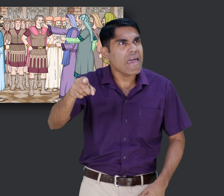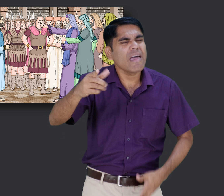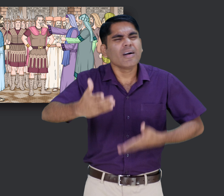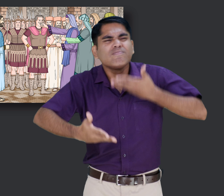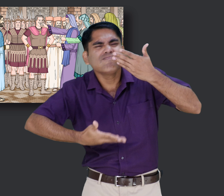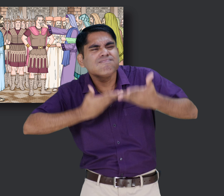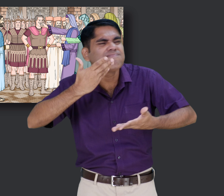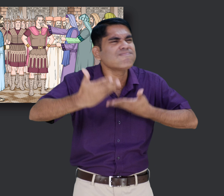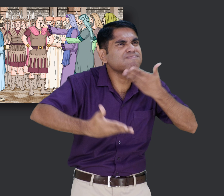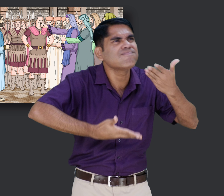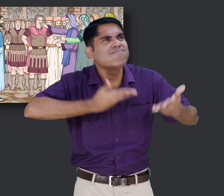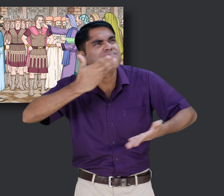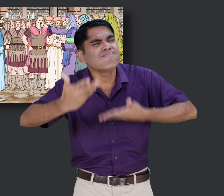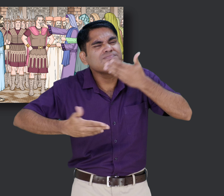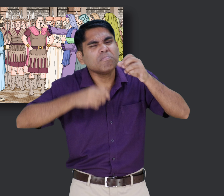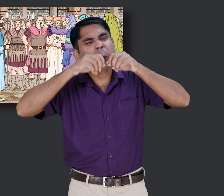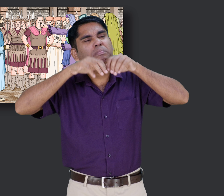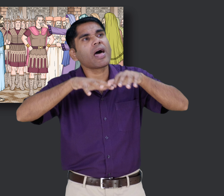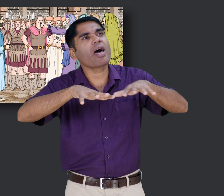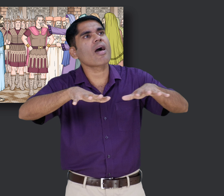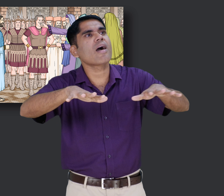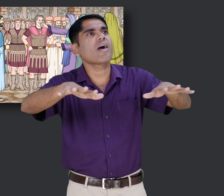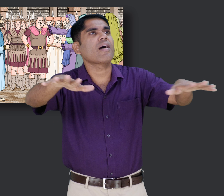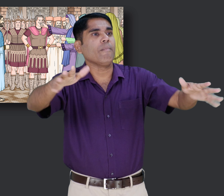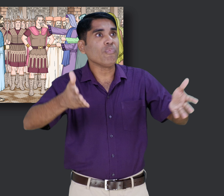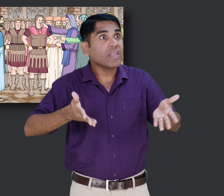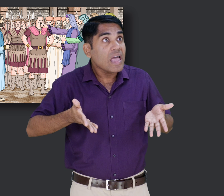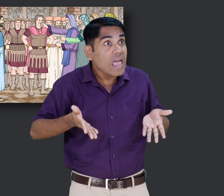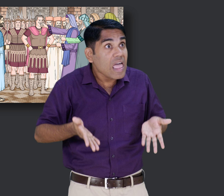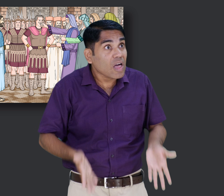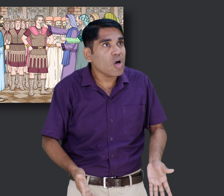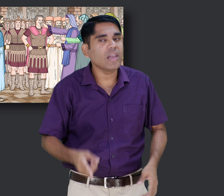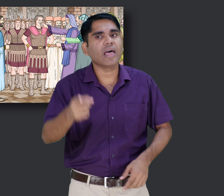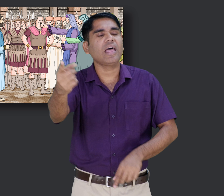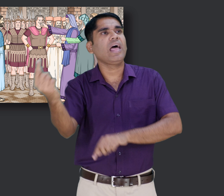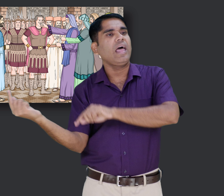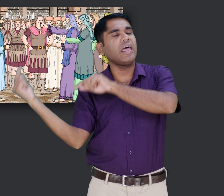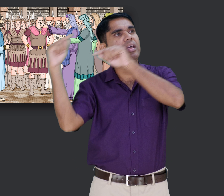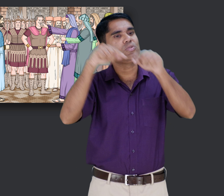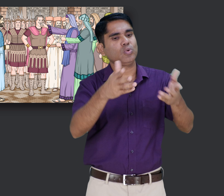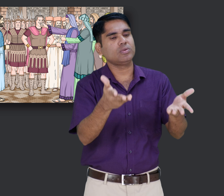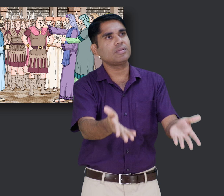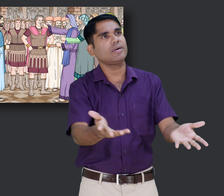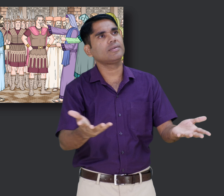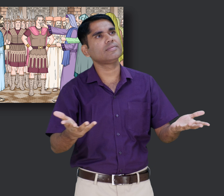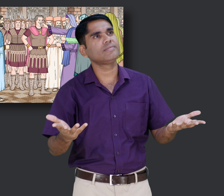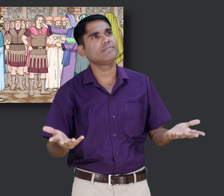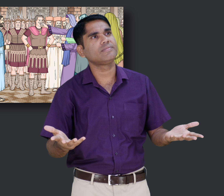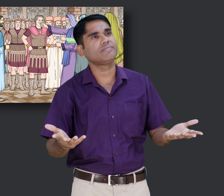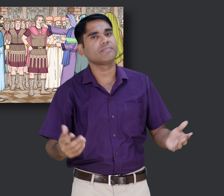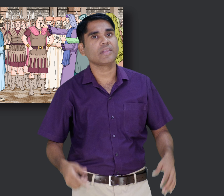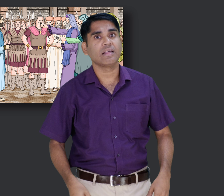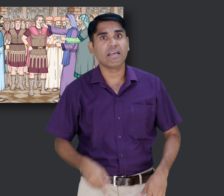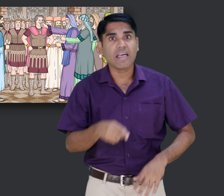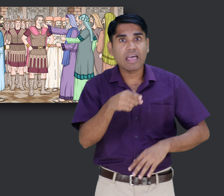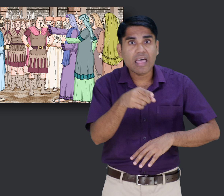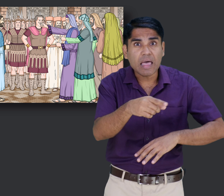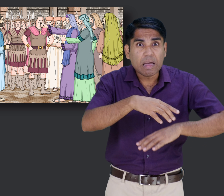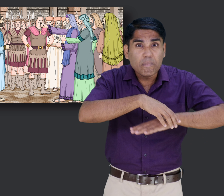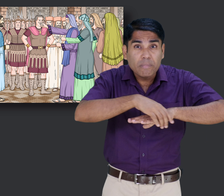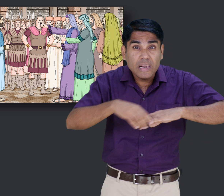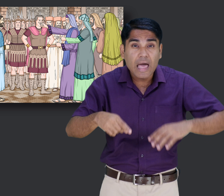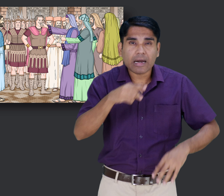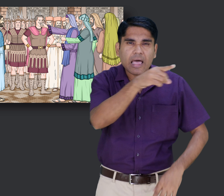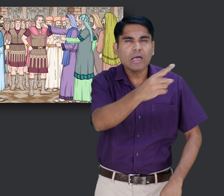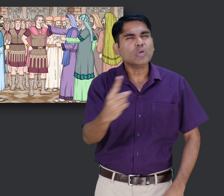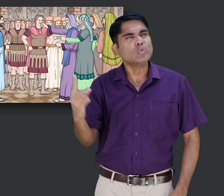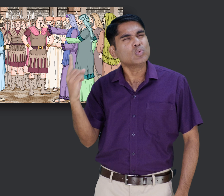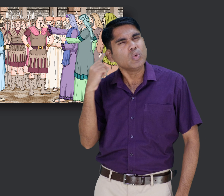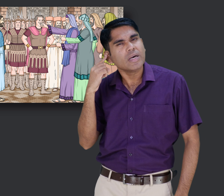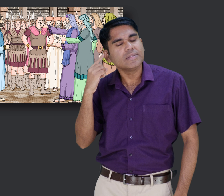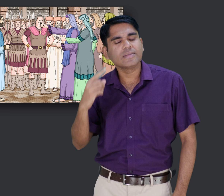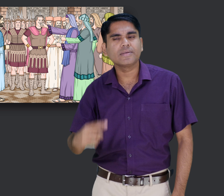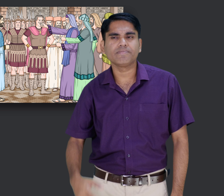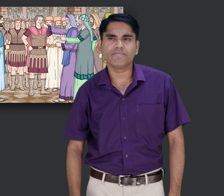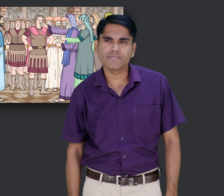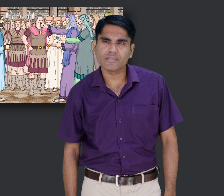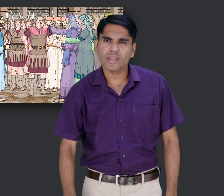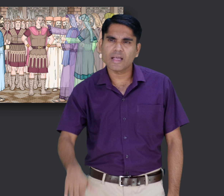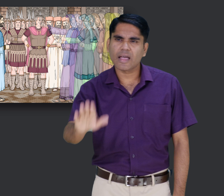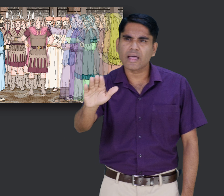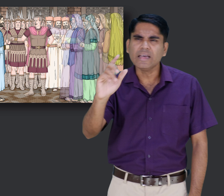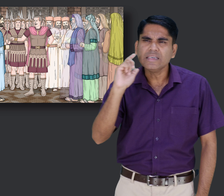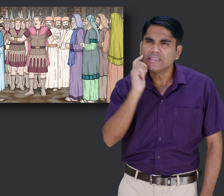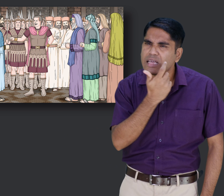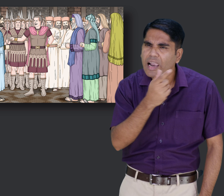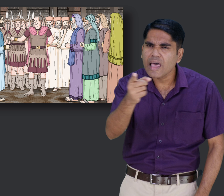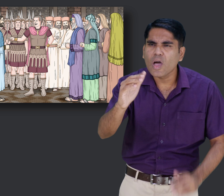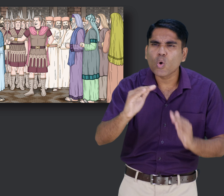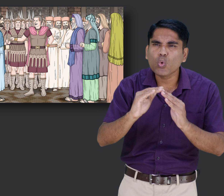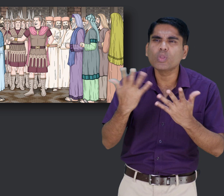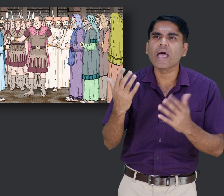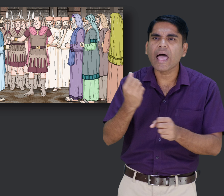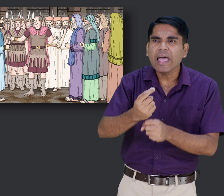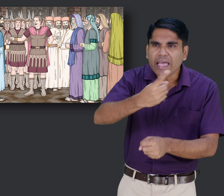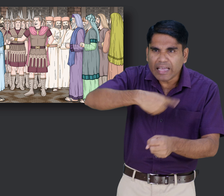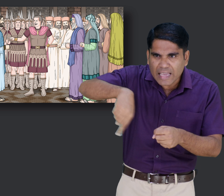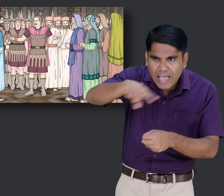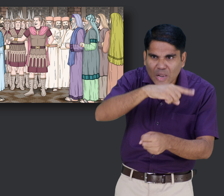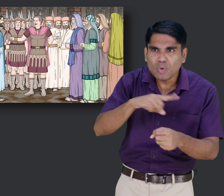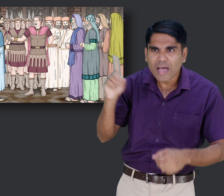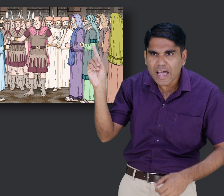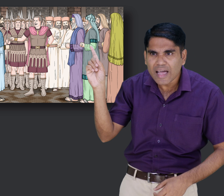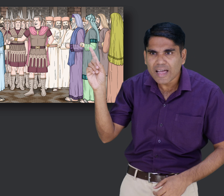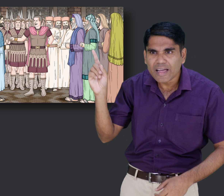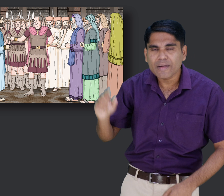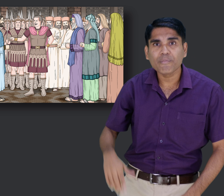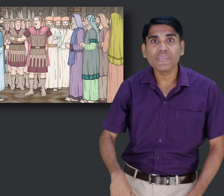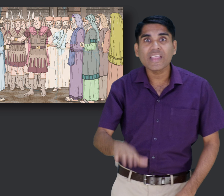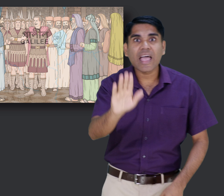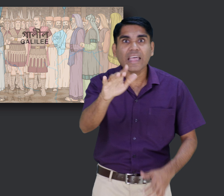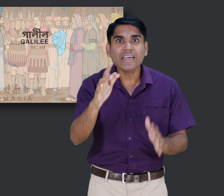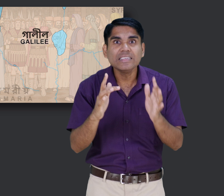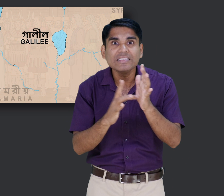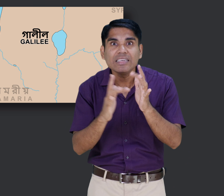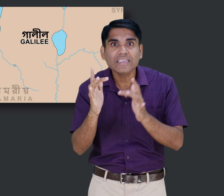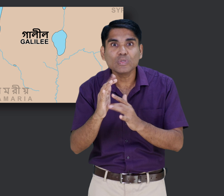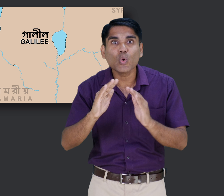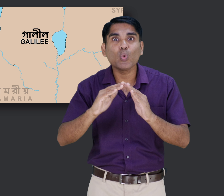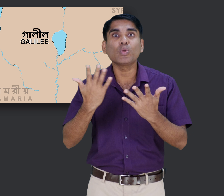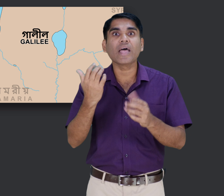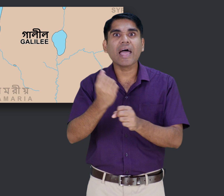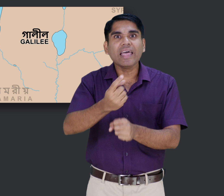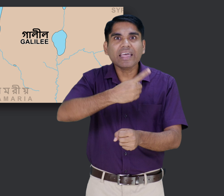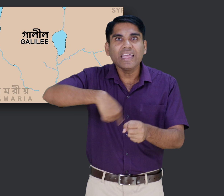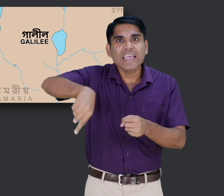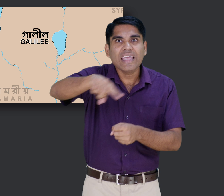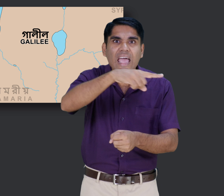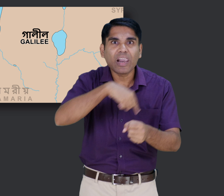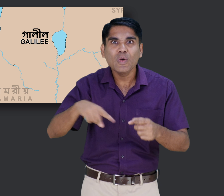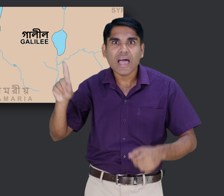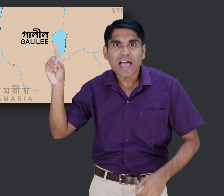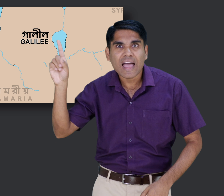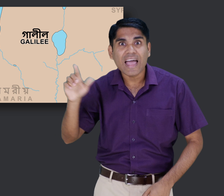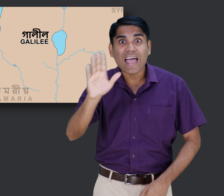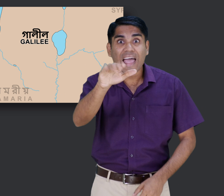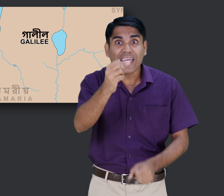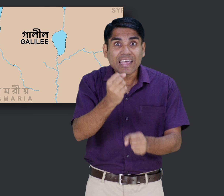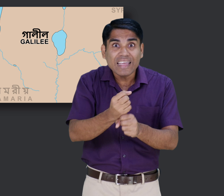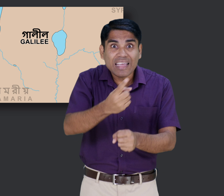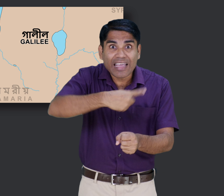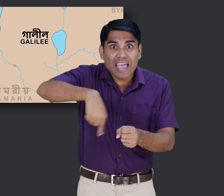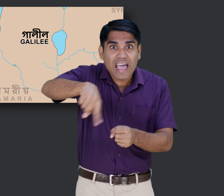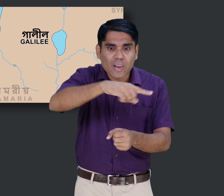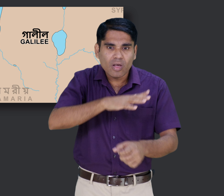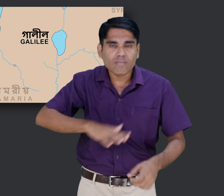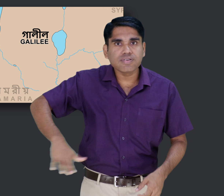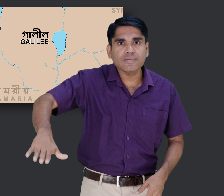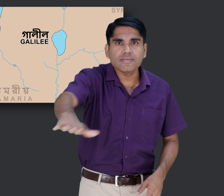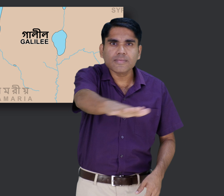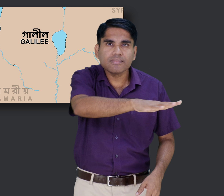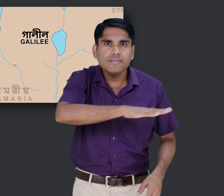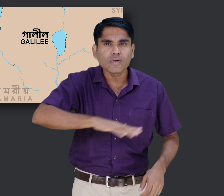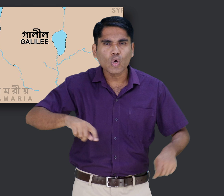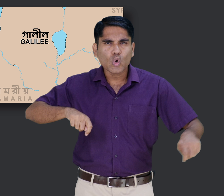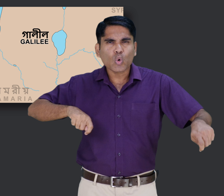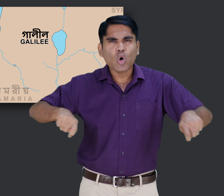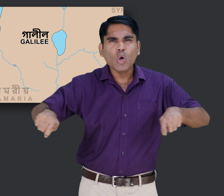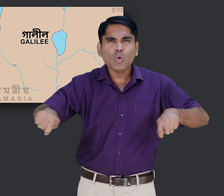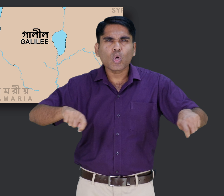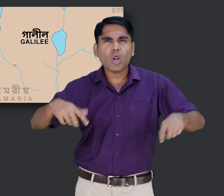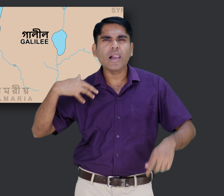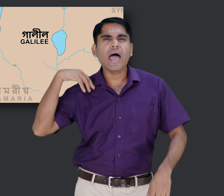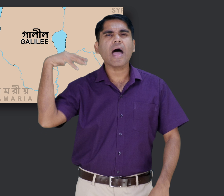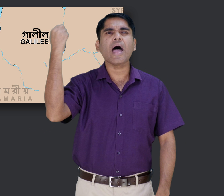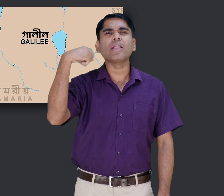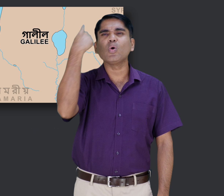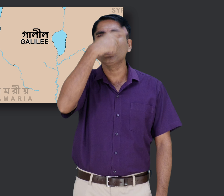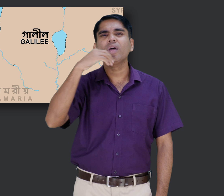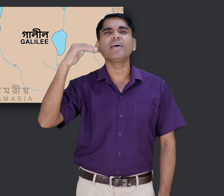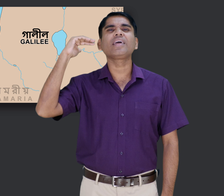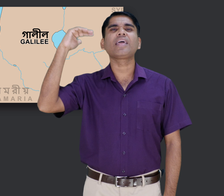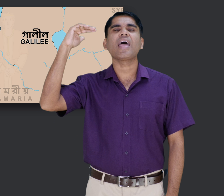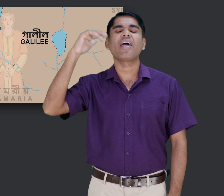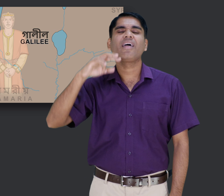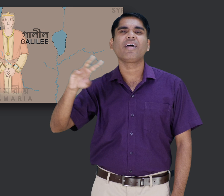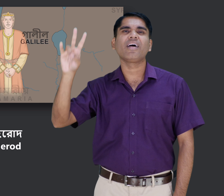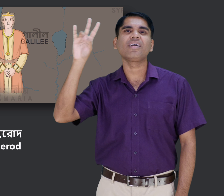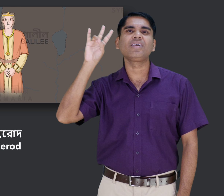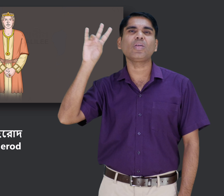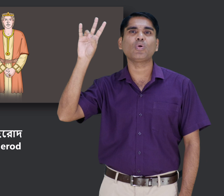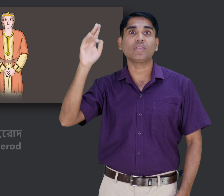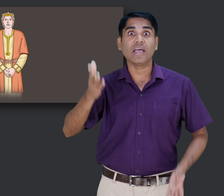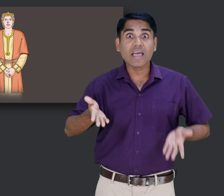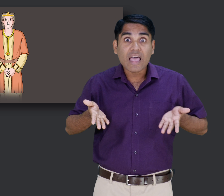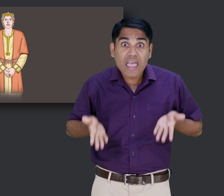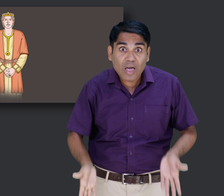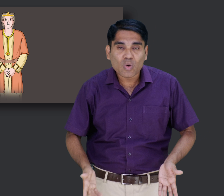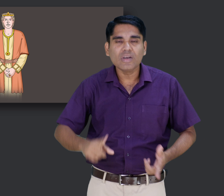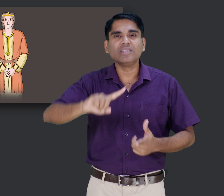He began in Galilee and has come all the way here.” When Pilate heard this, he asked if the man was a Galilean.